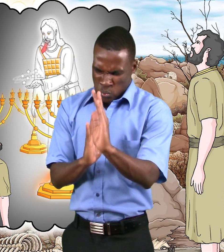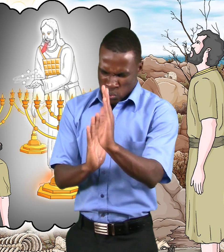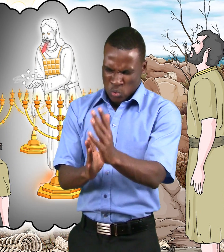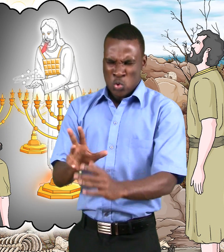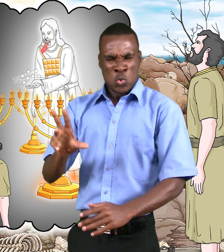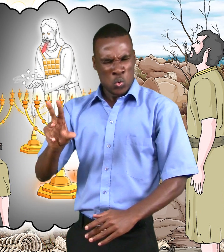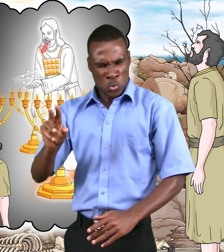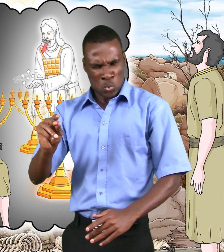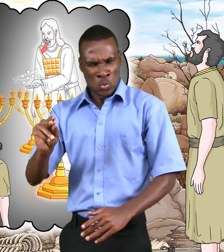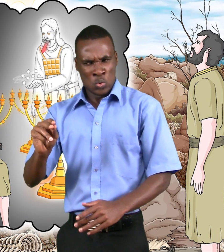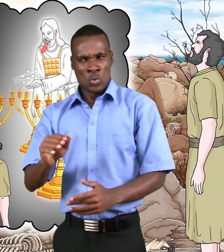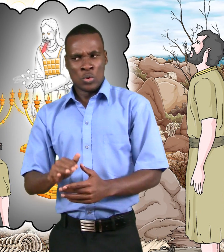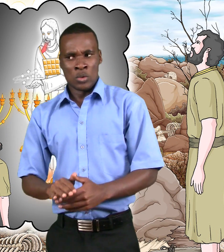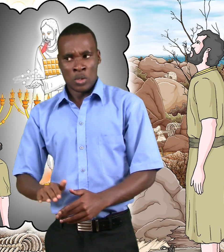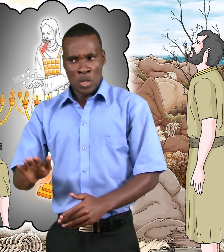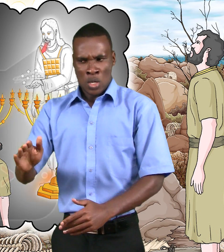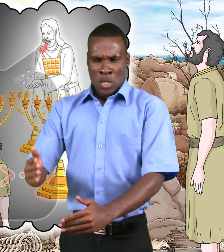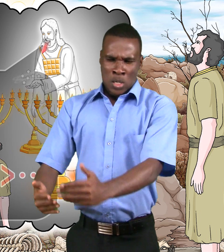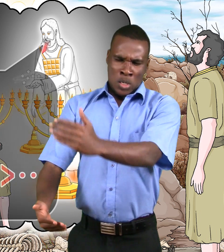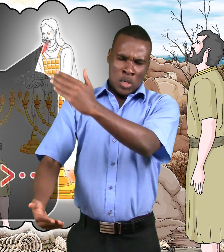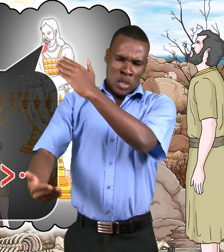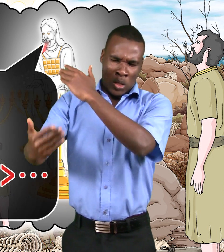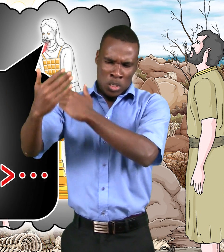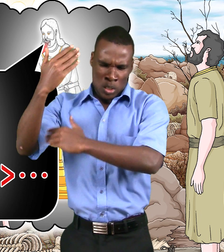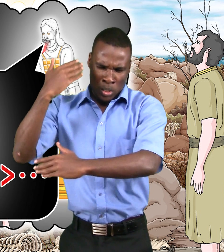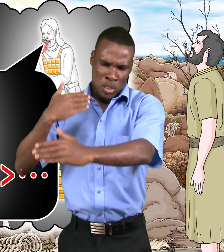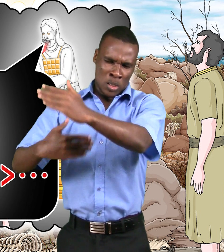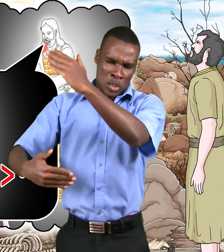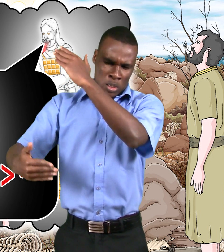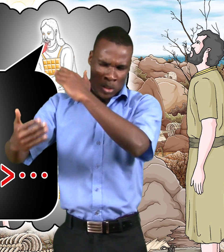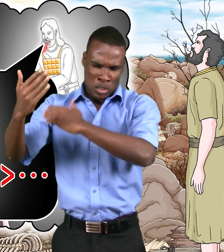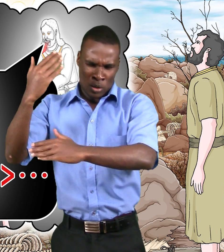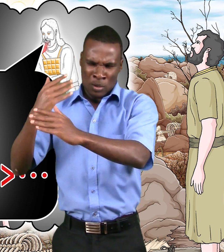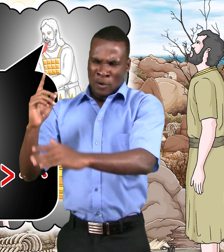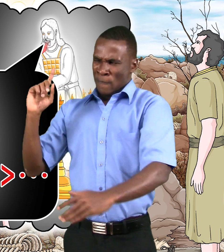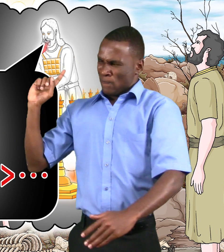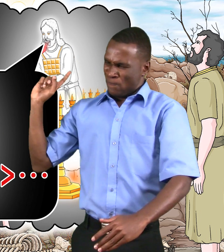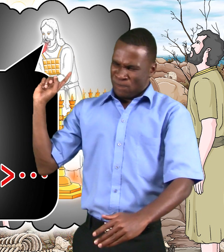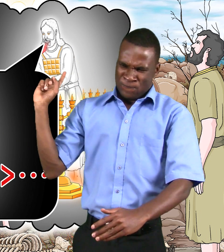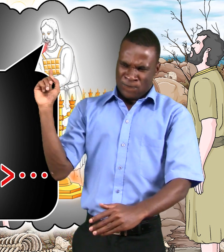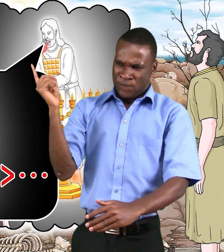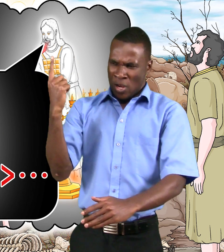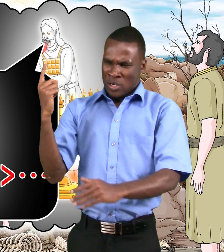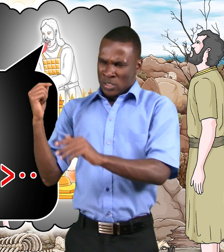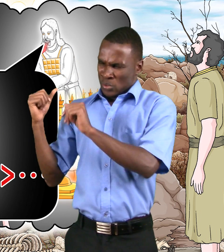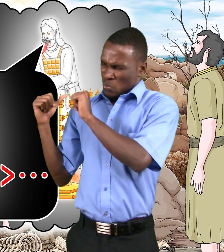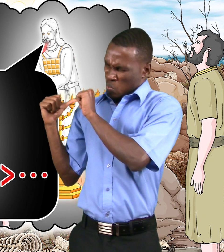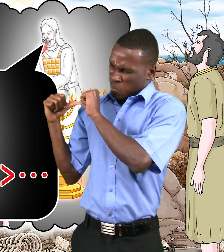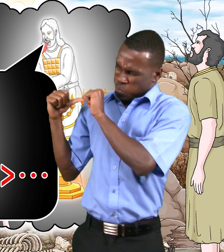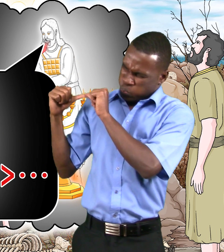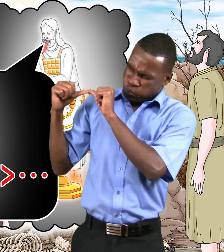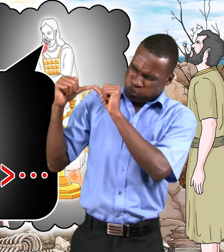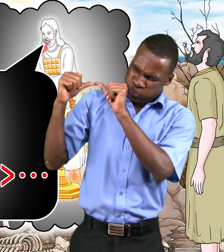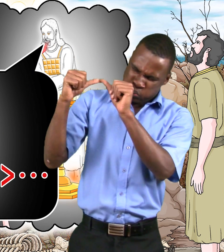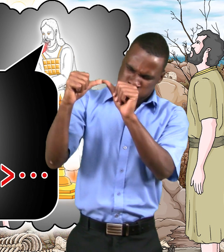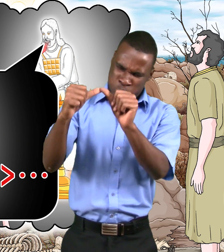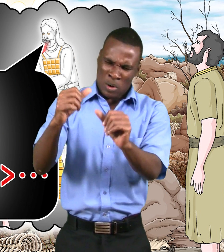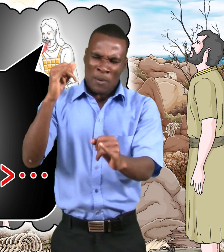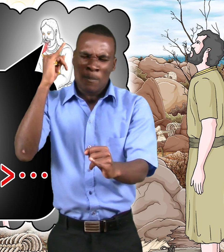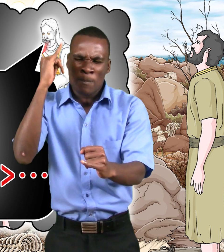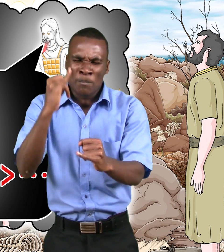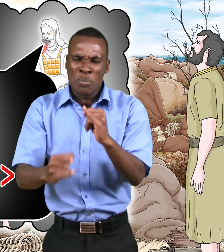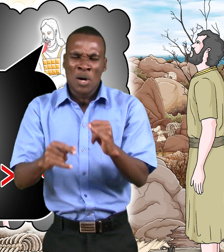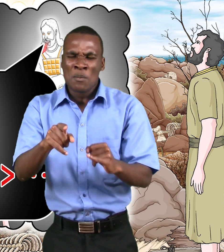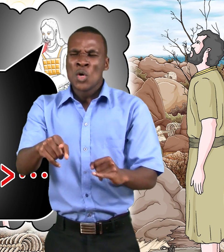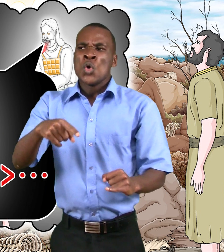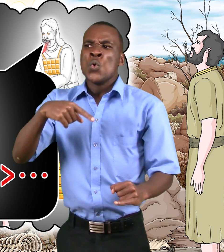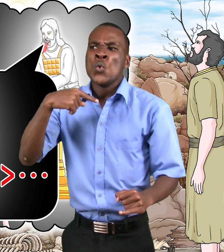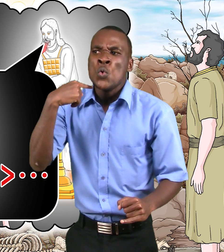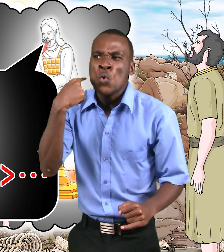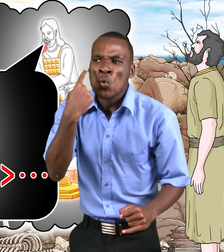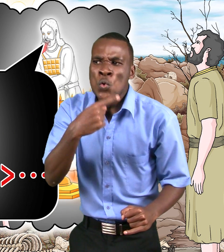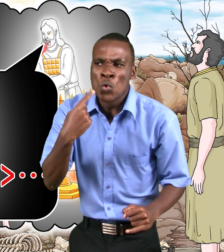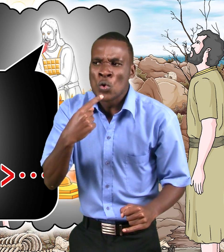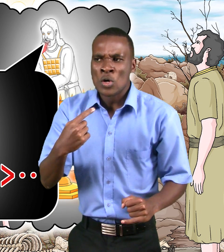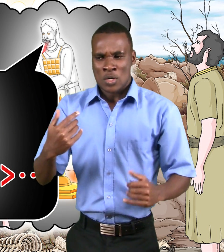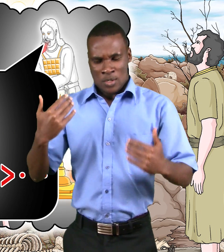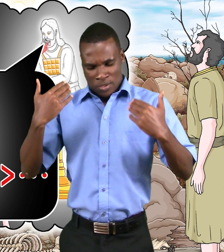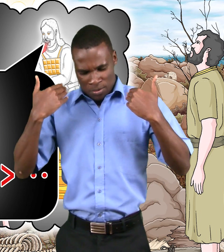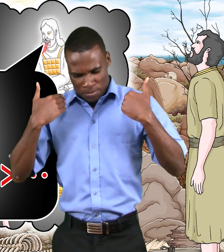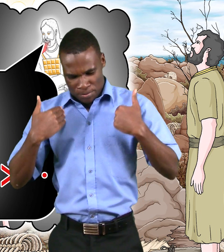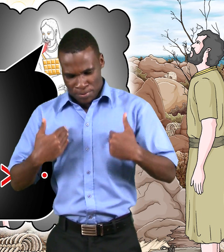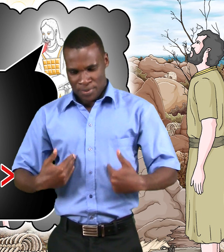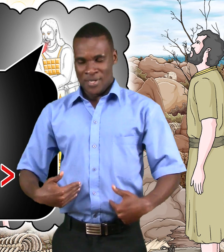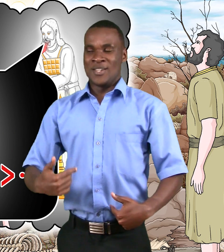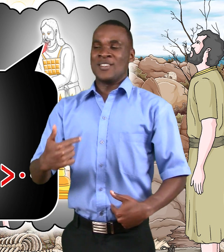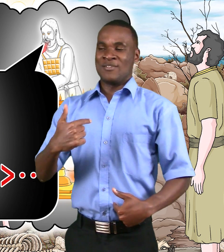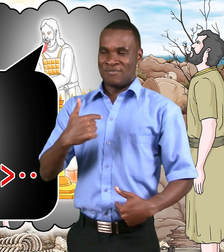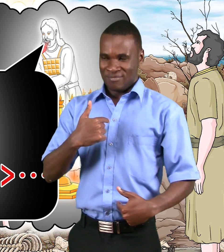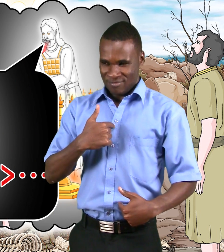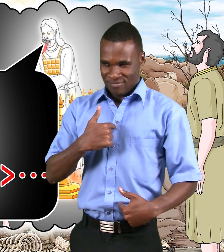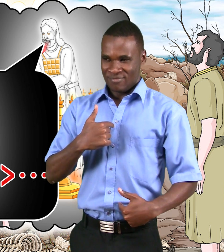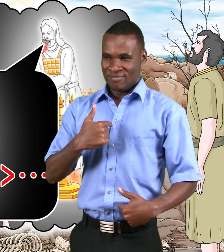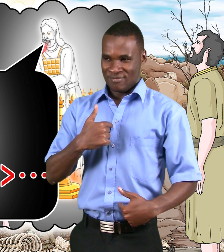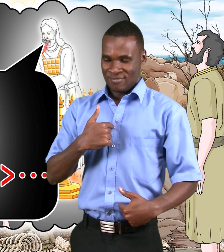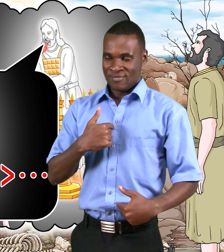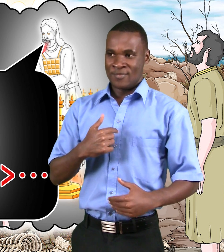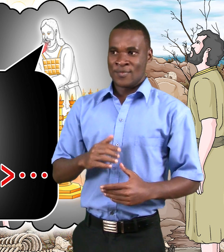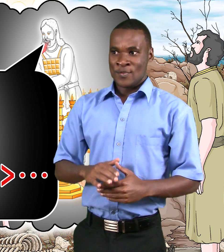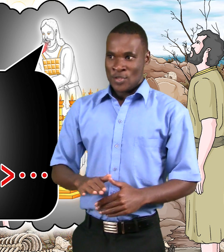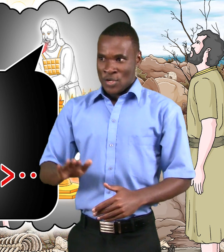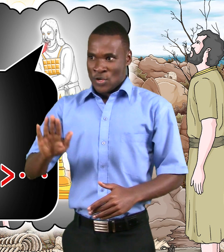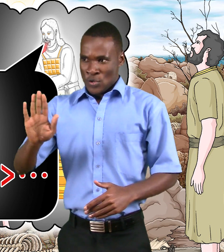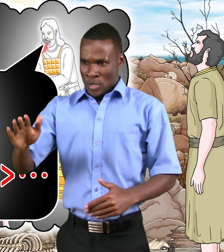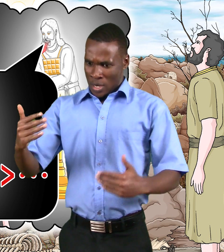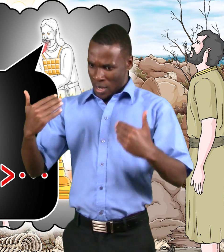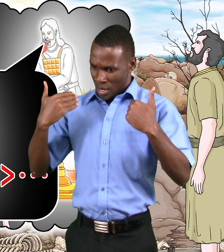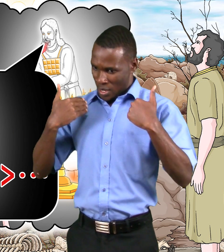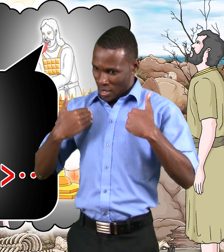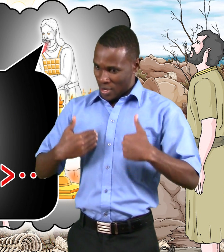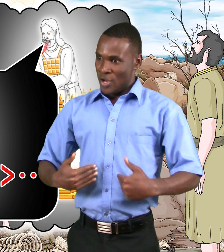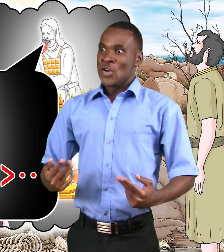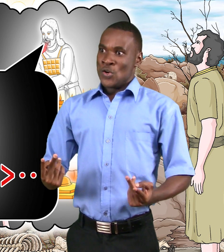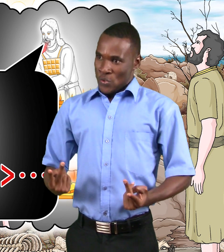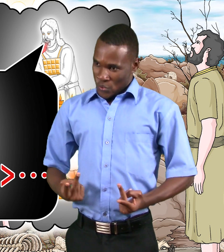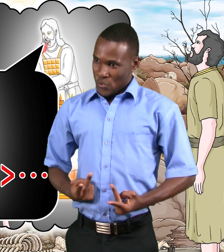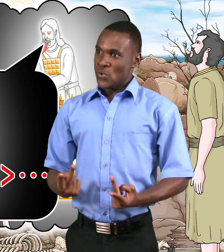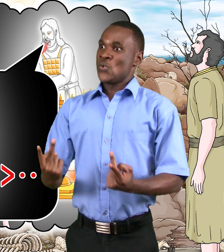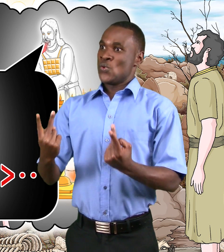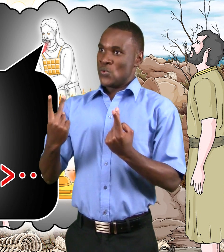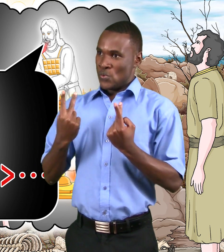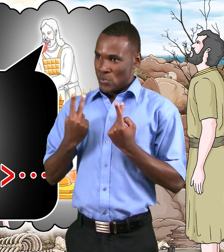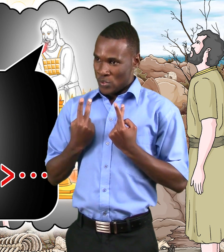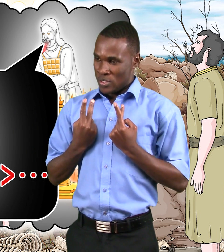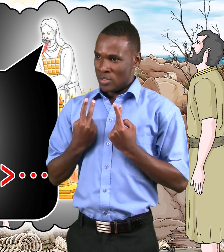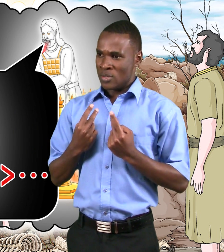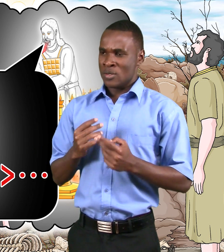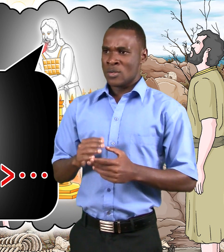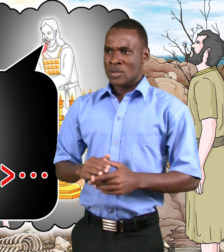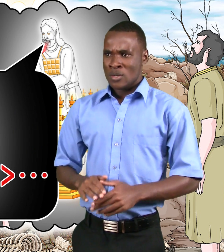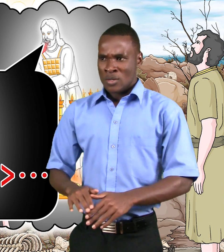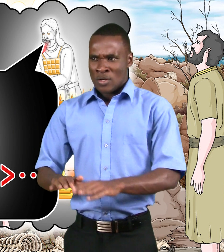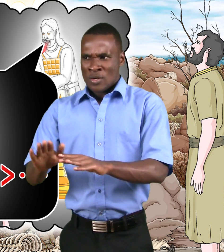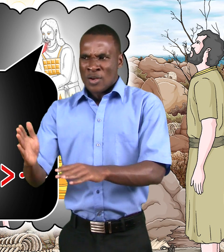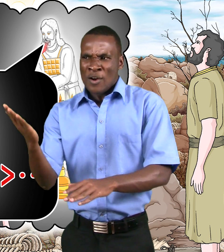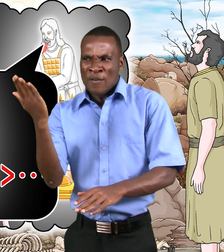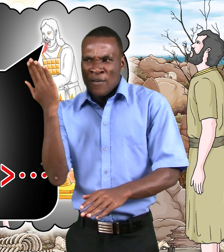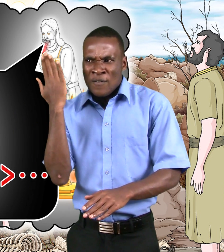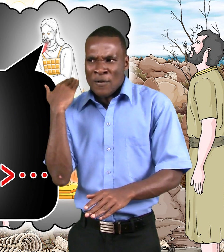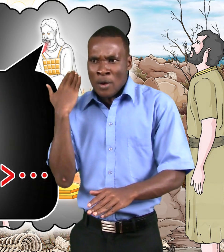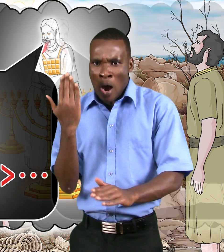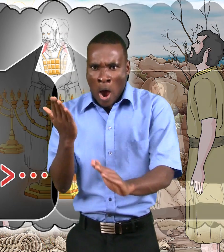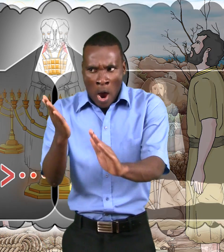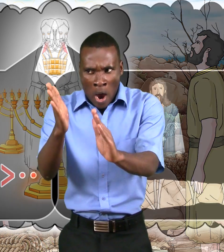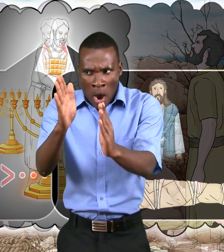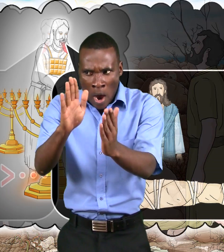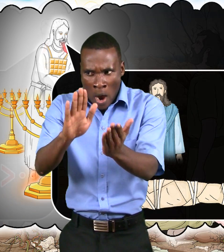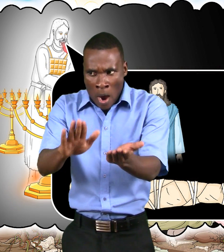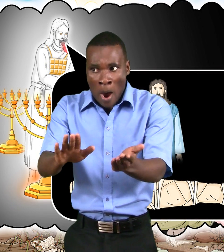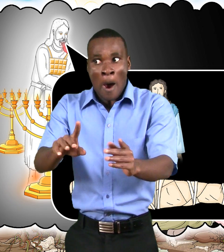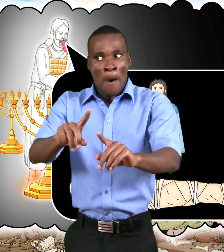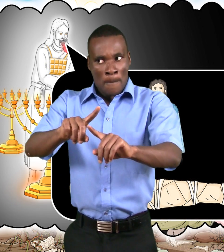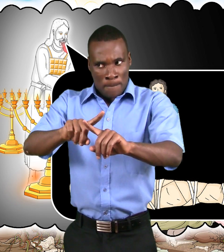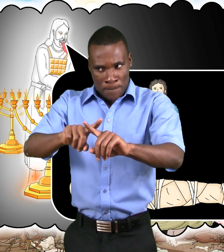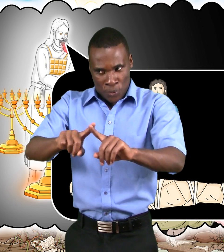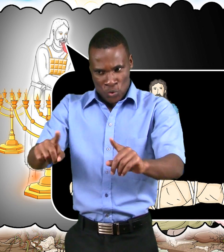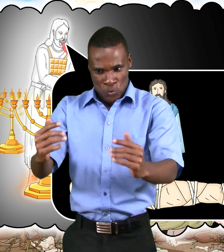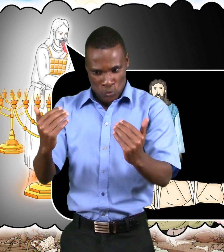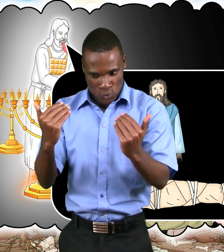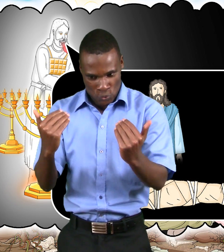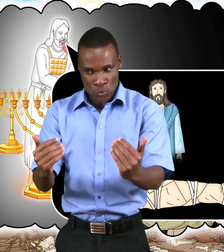I am the First and the Last, the Living One.